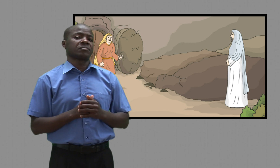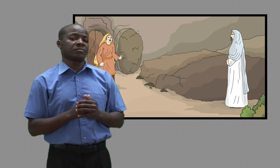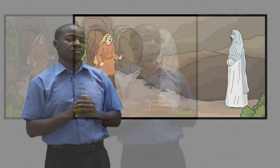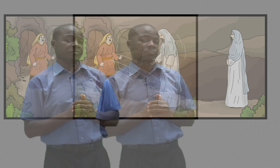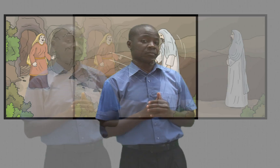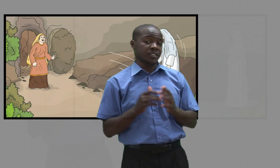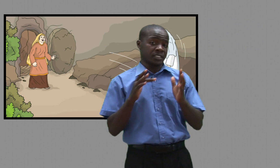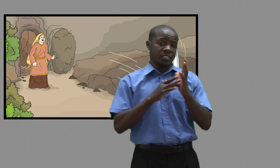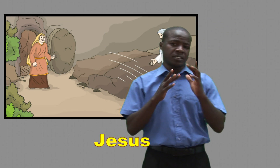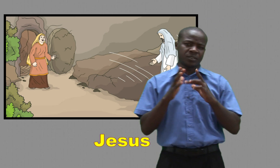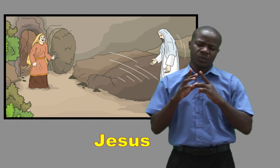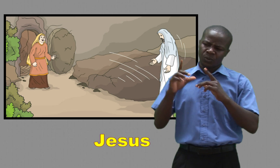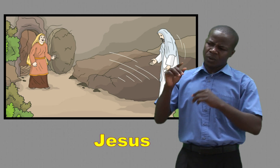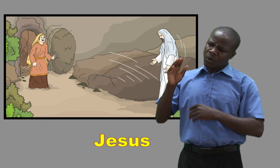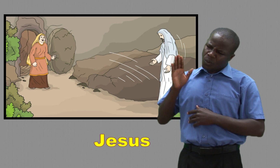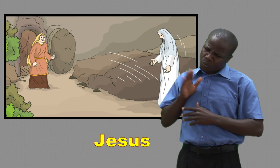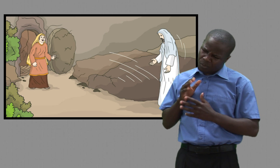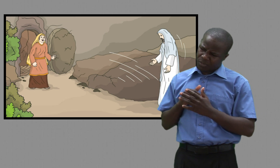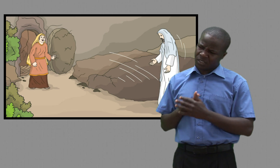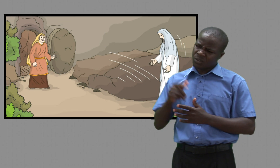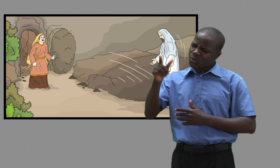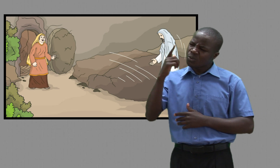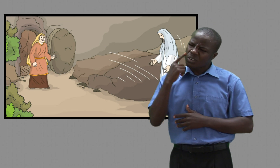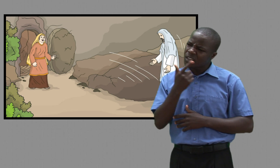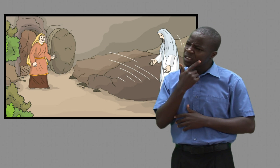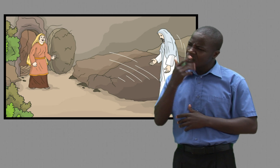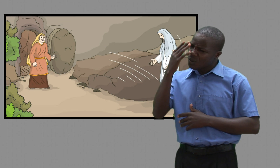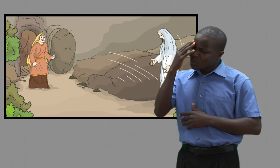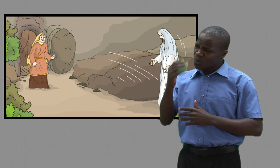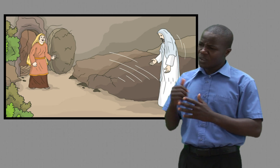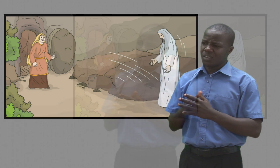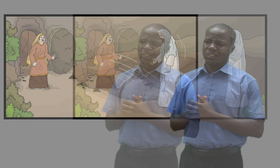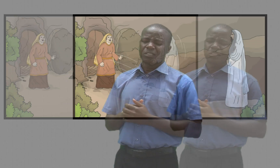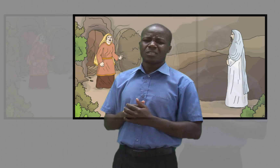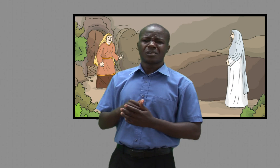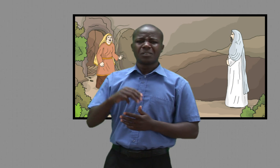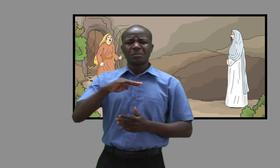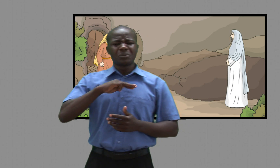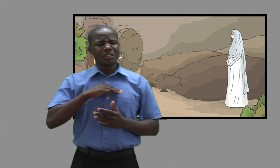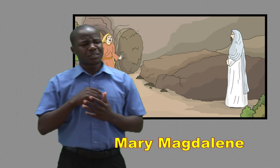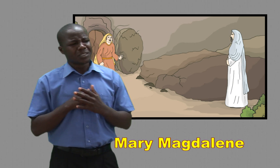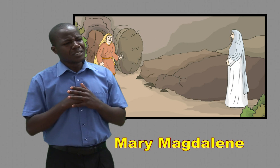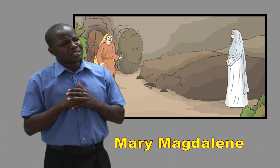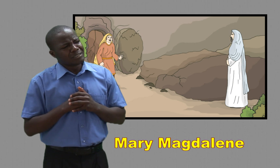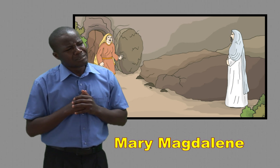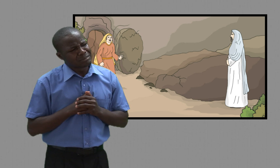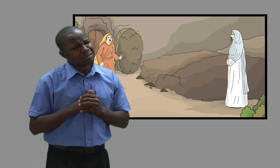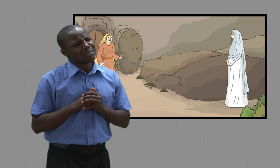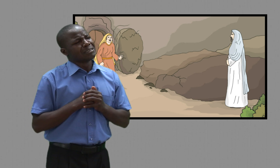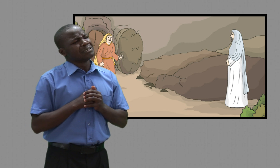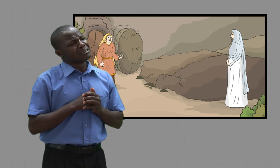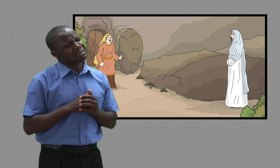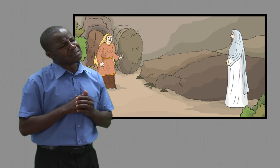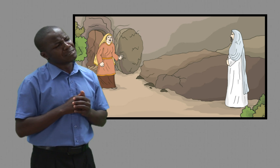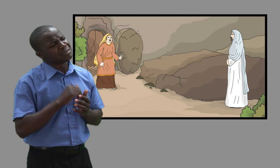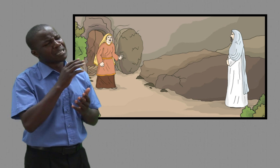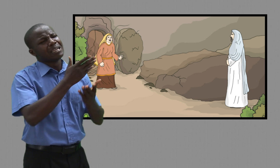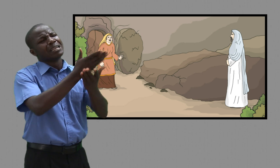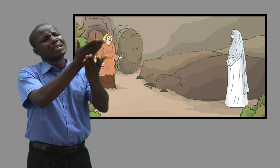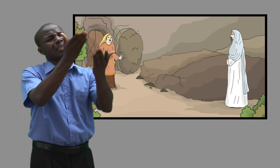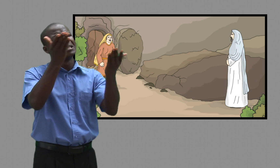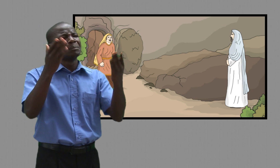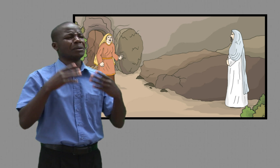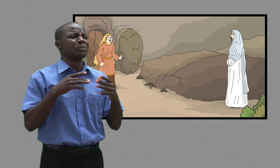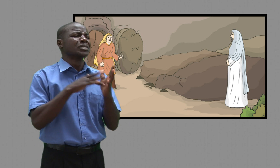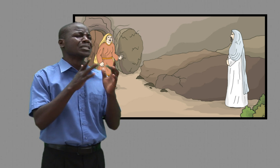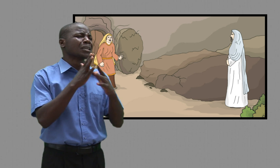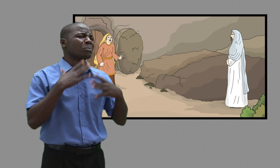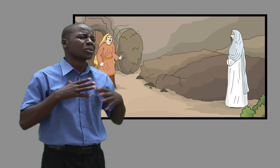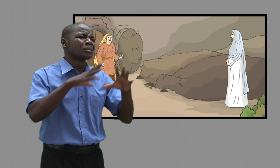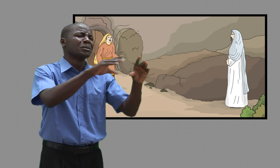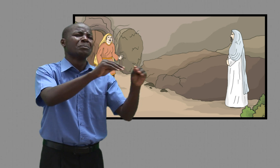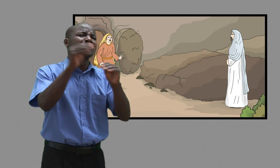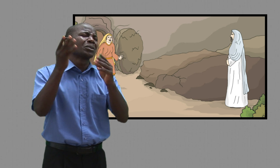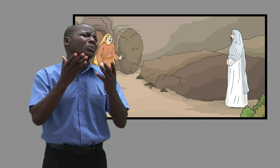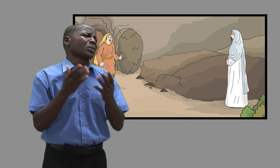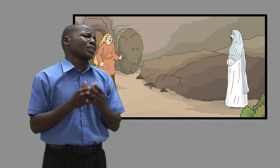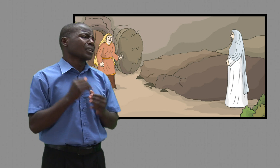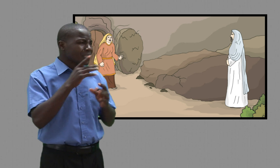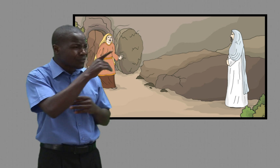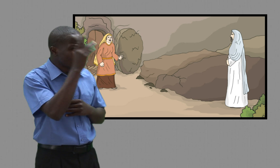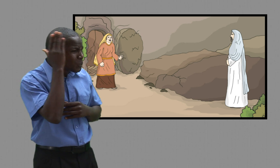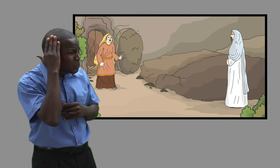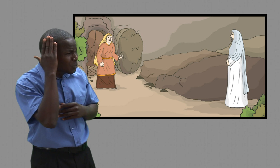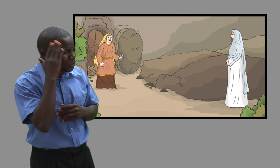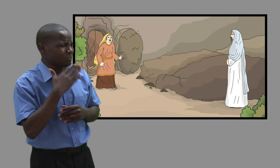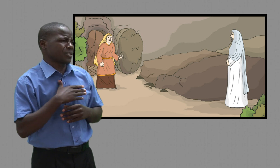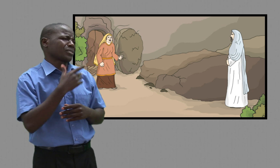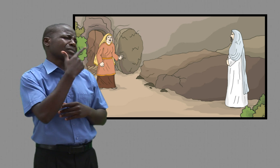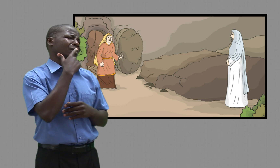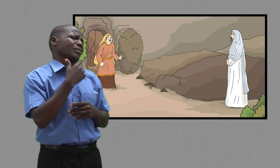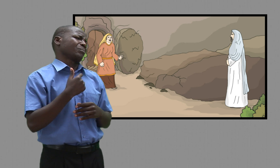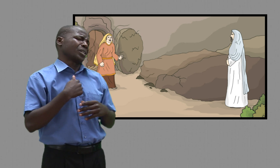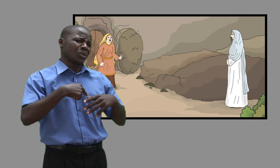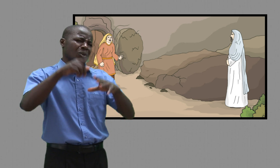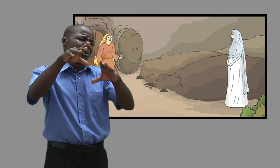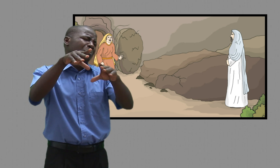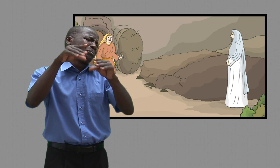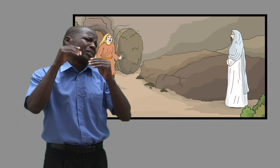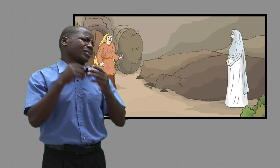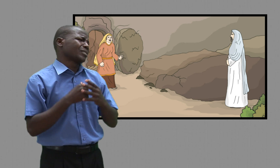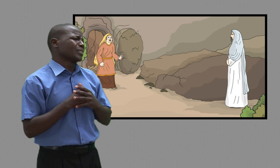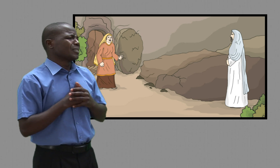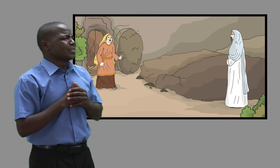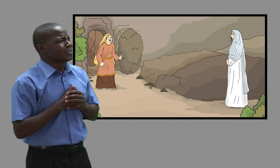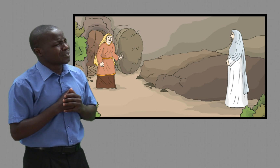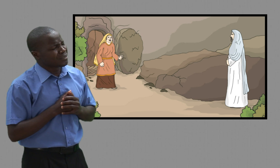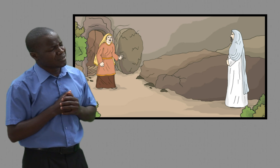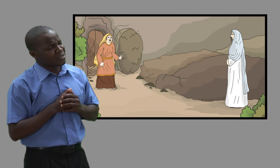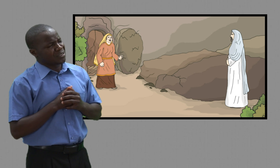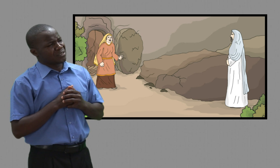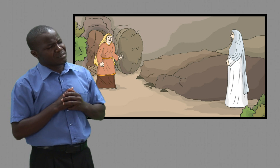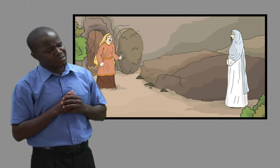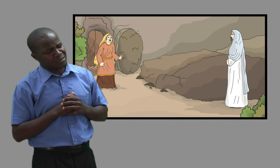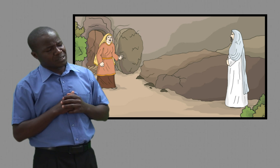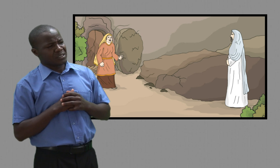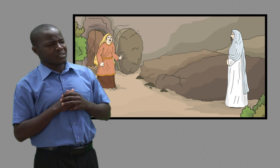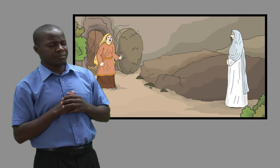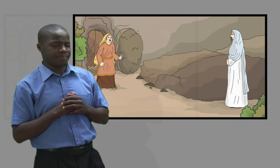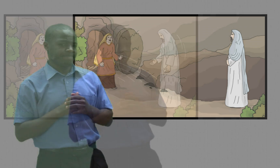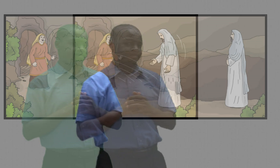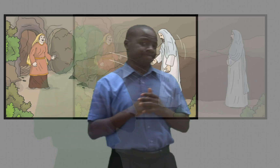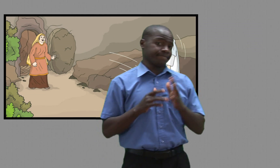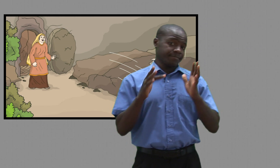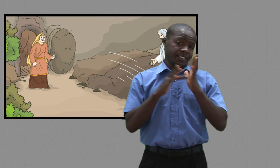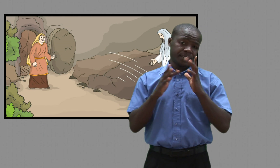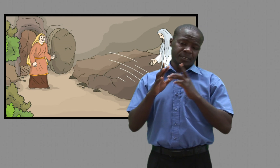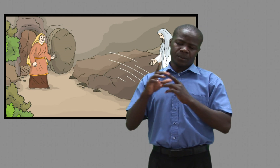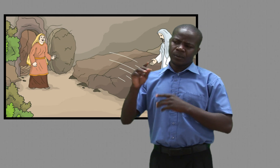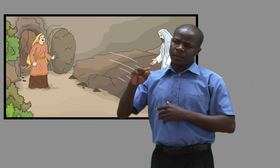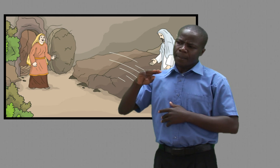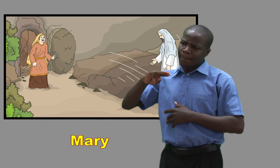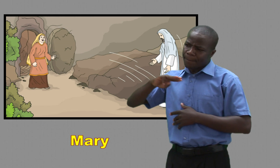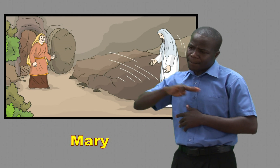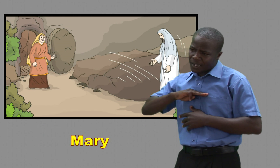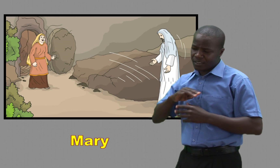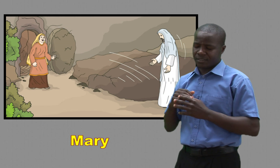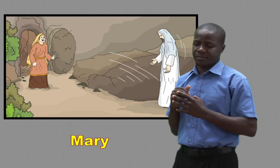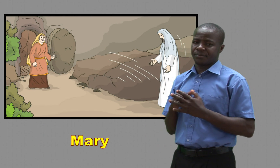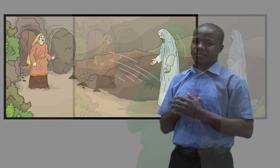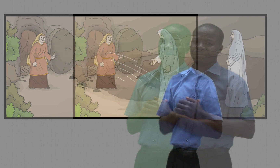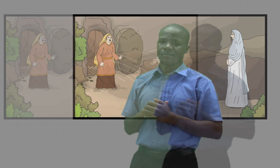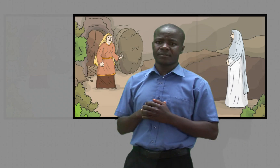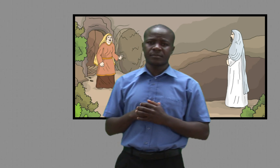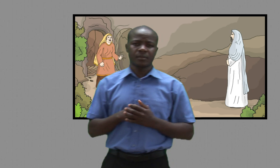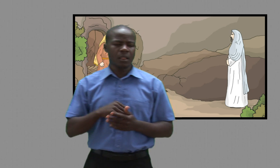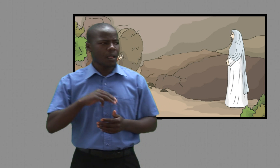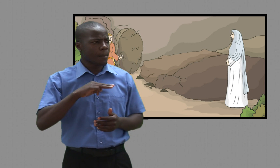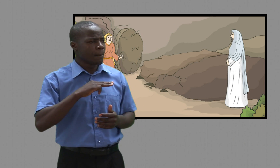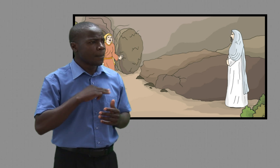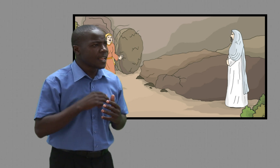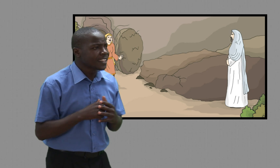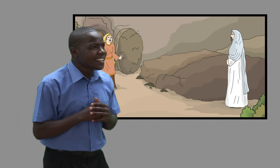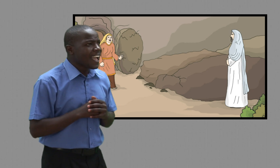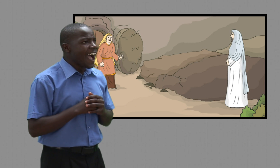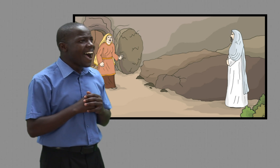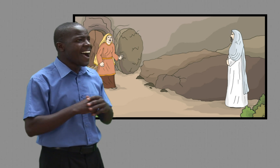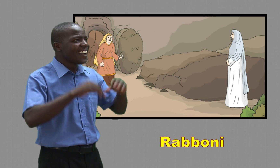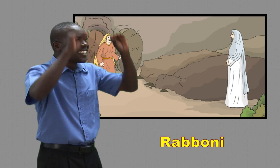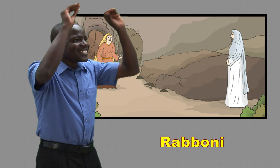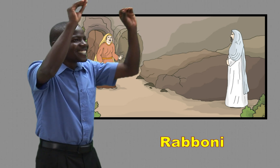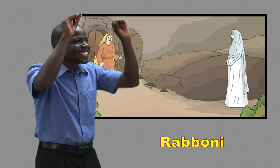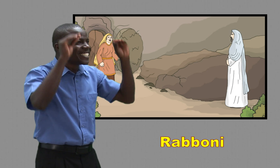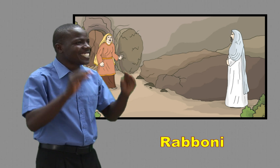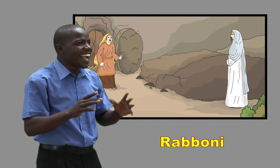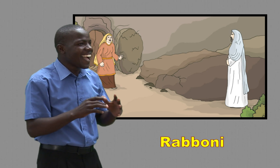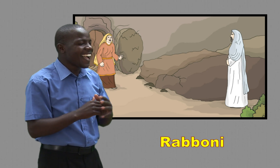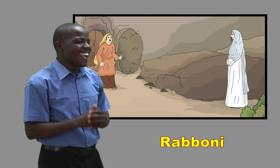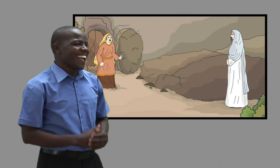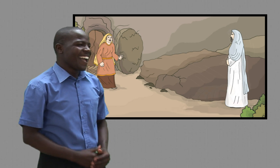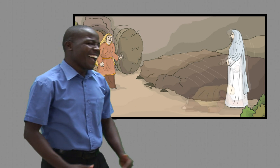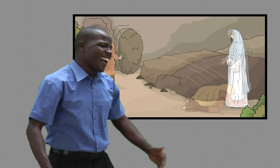“Whom are you seeking?” Thinking He was the gardener, she said, “Sir, if you have carried Him off, tell me where you have put Him, and I will get Him.” Jesus said to her, “Mary.”